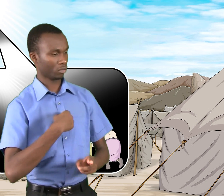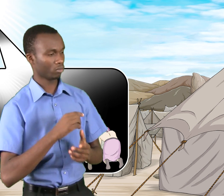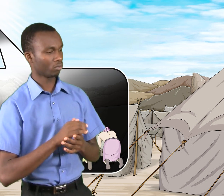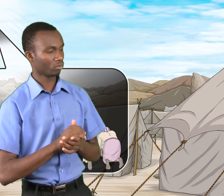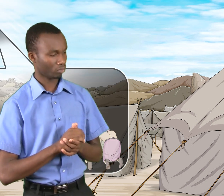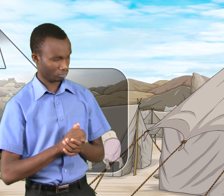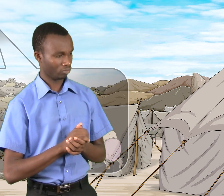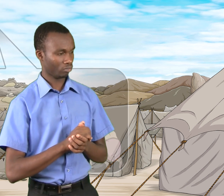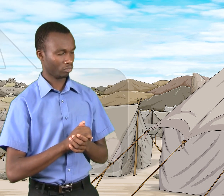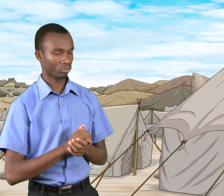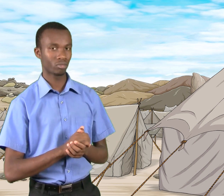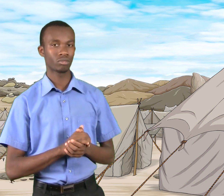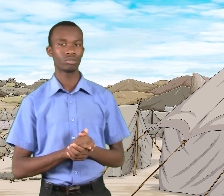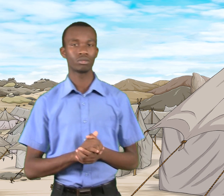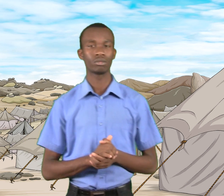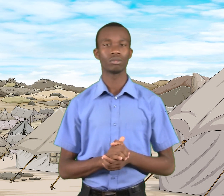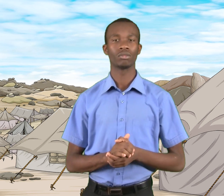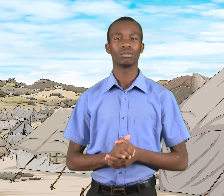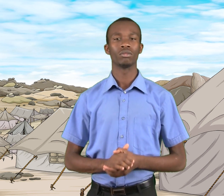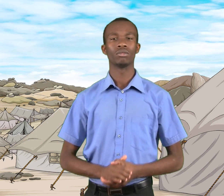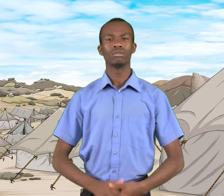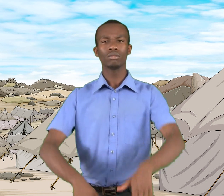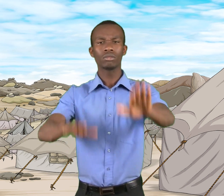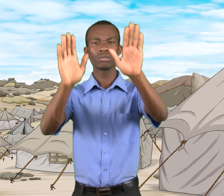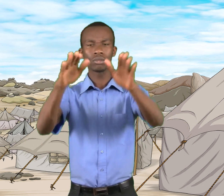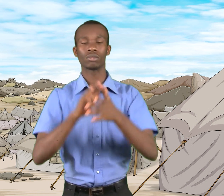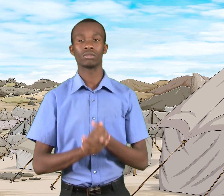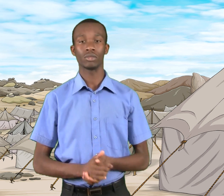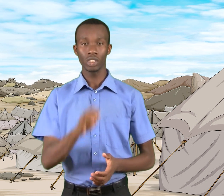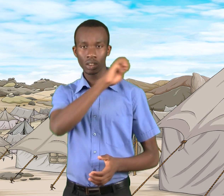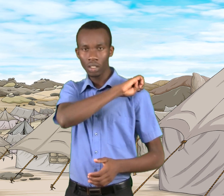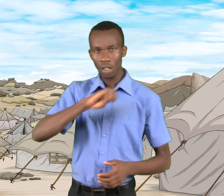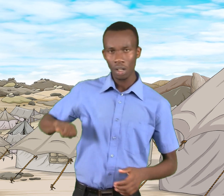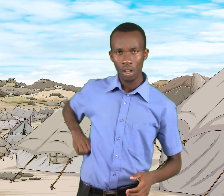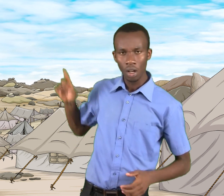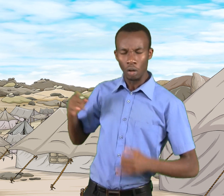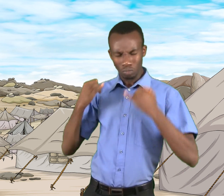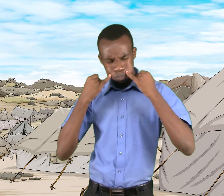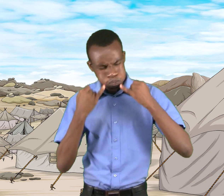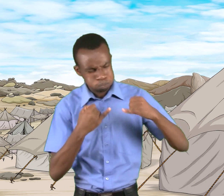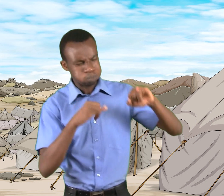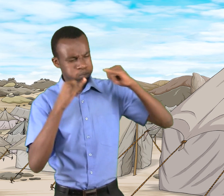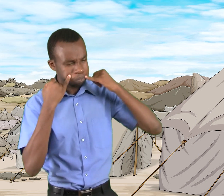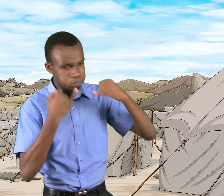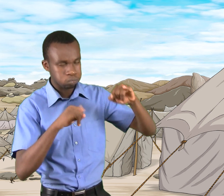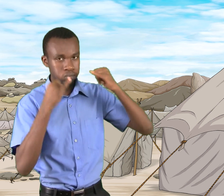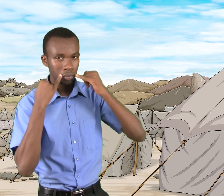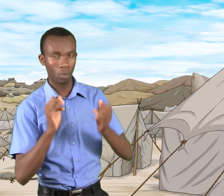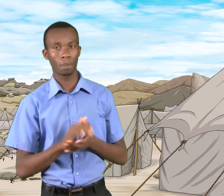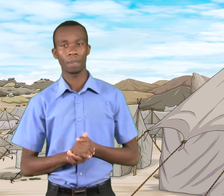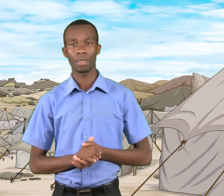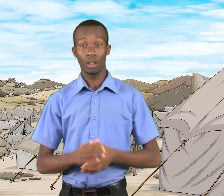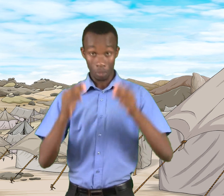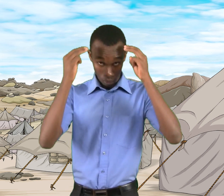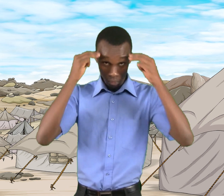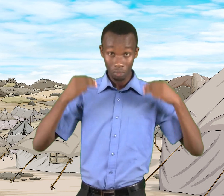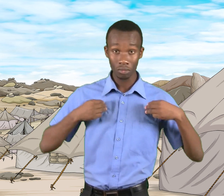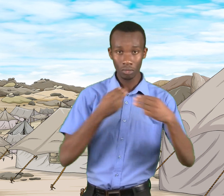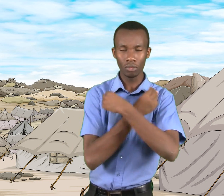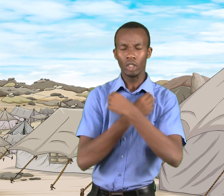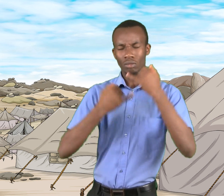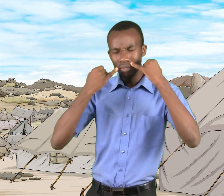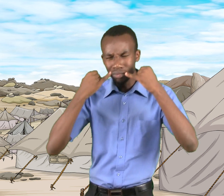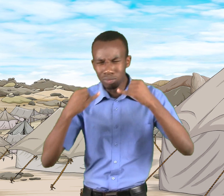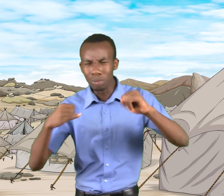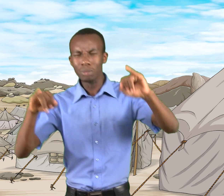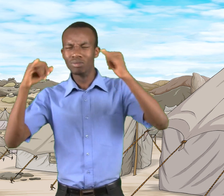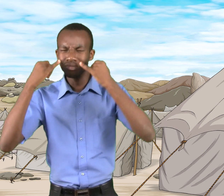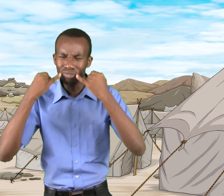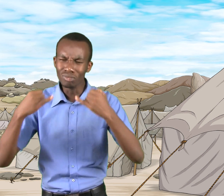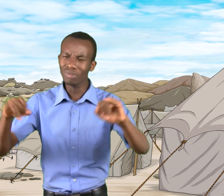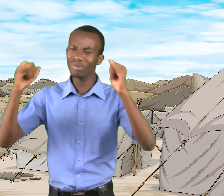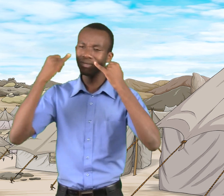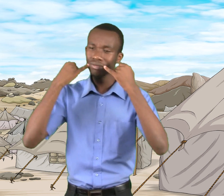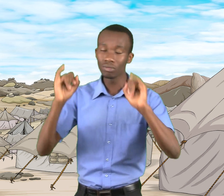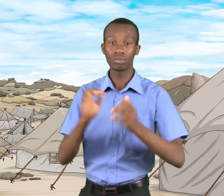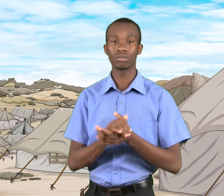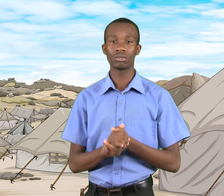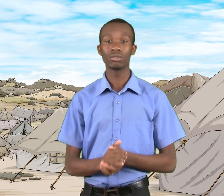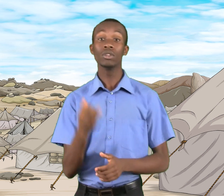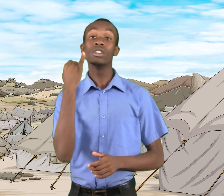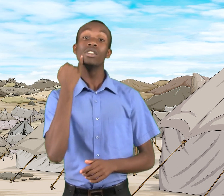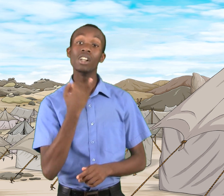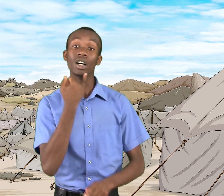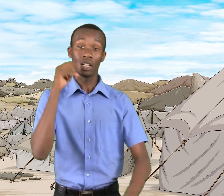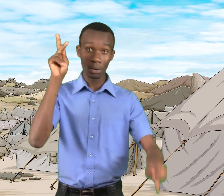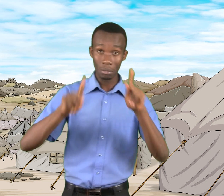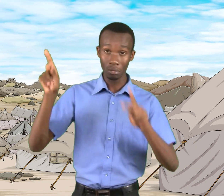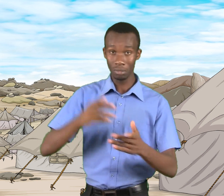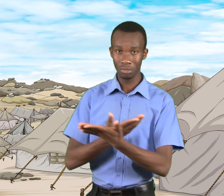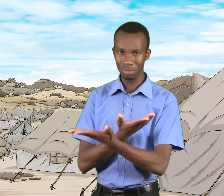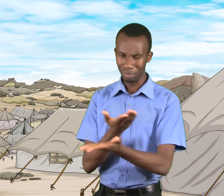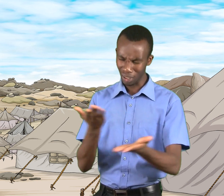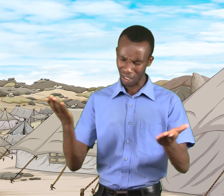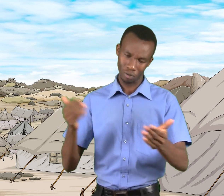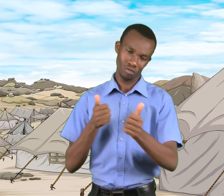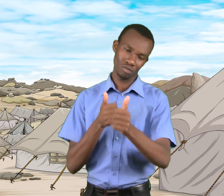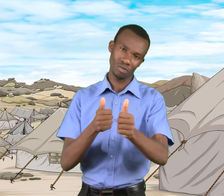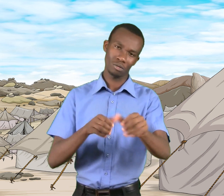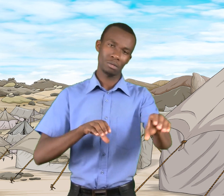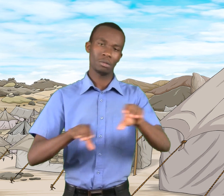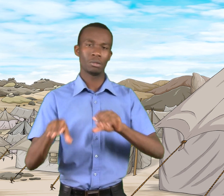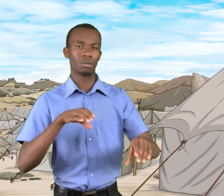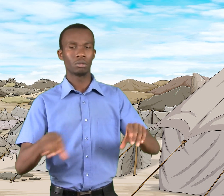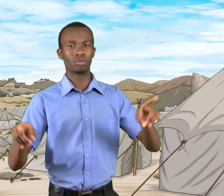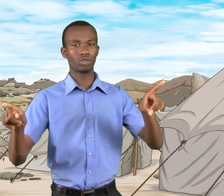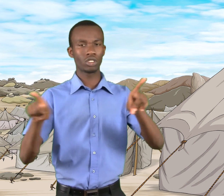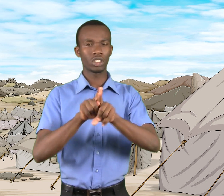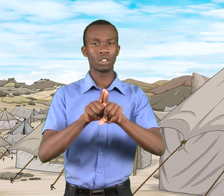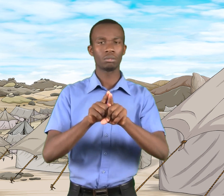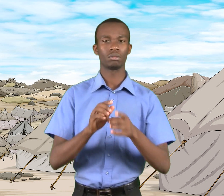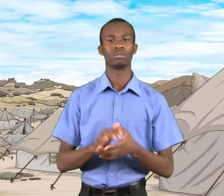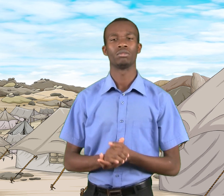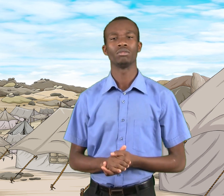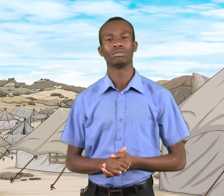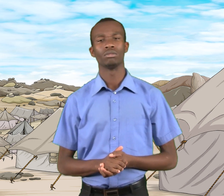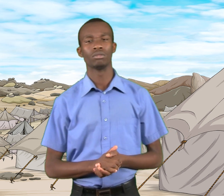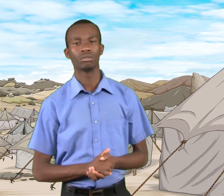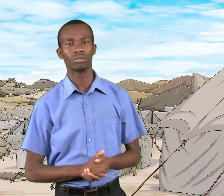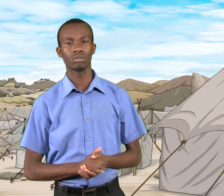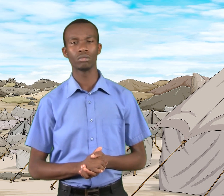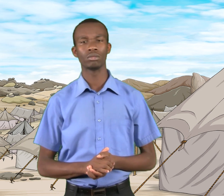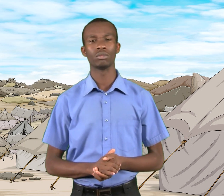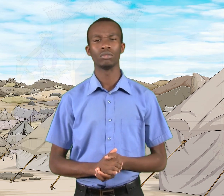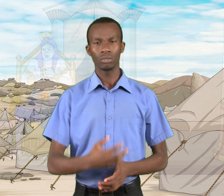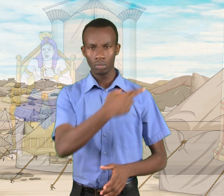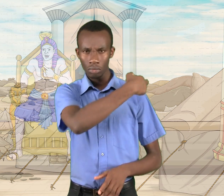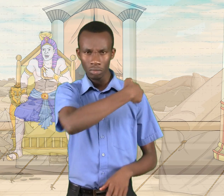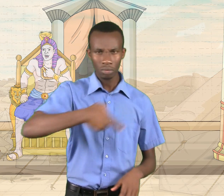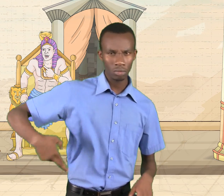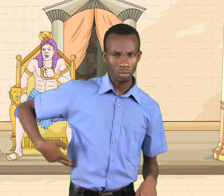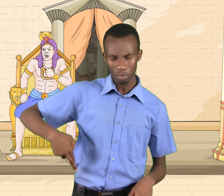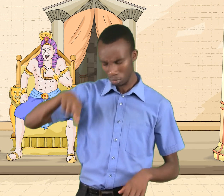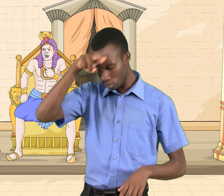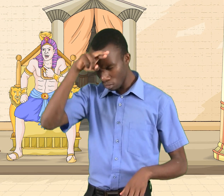So this is what the Israelites did.